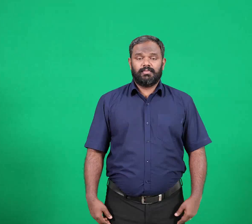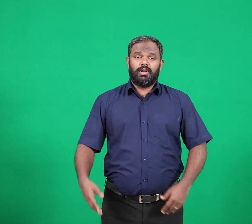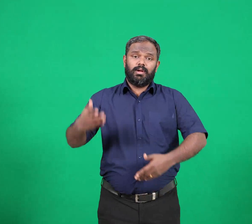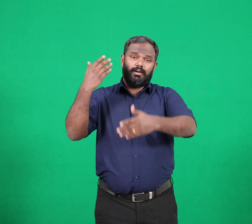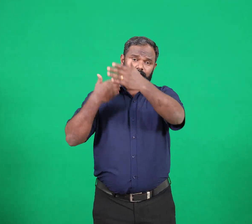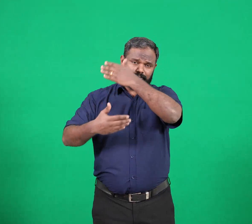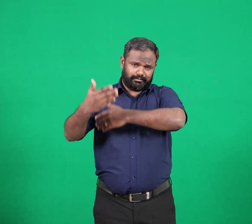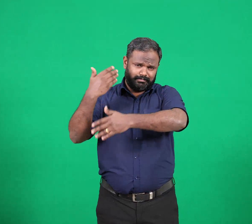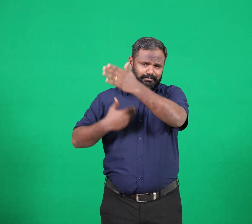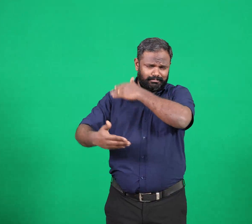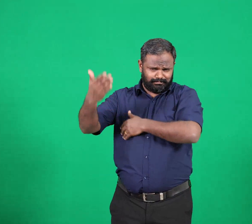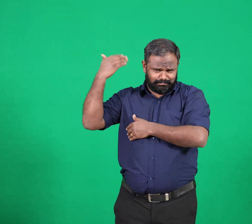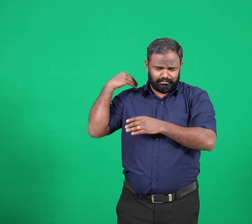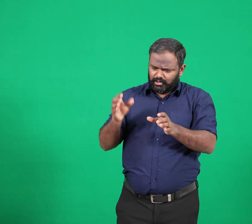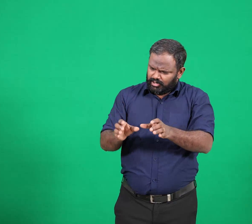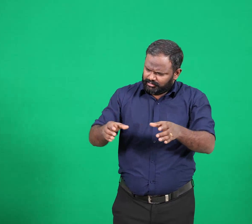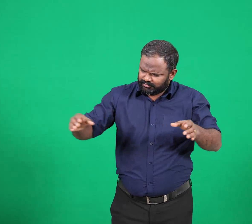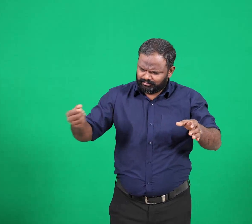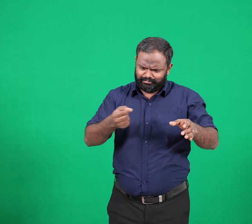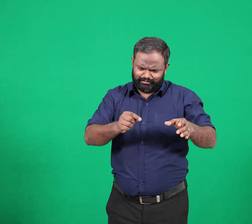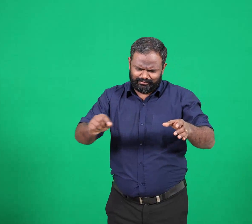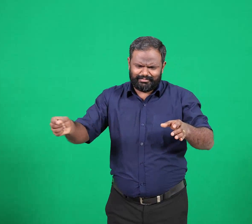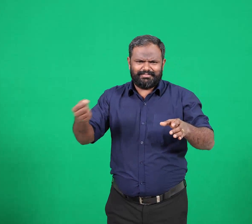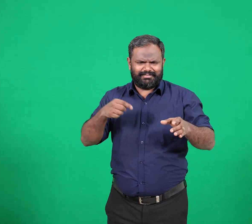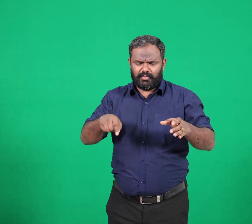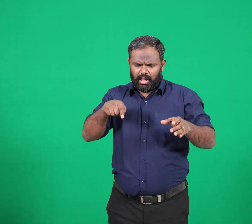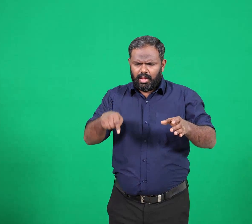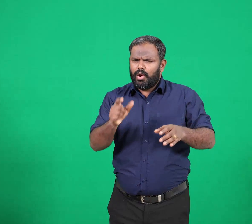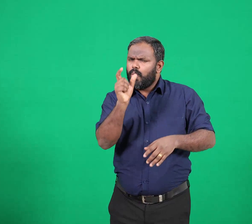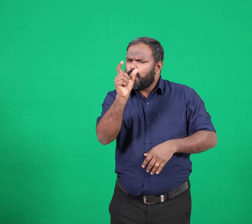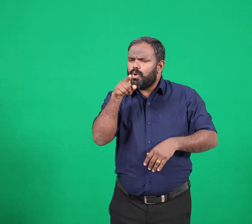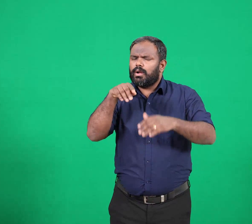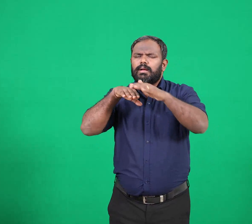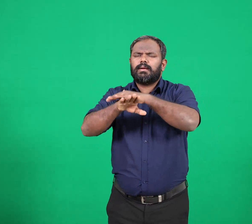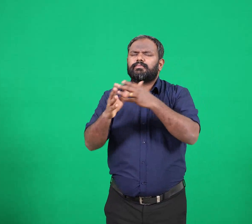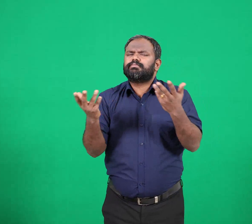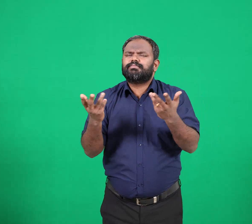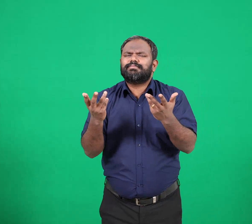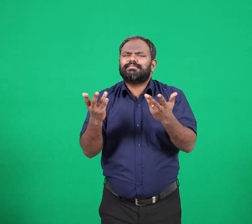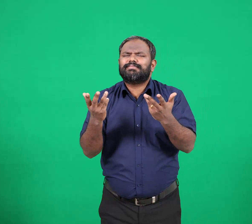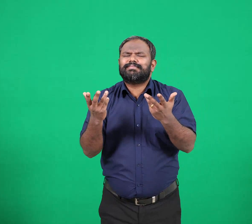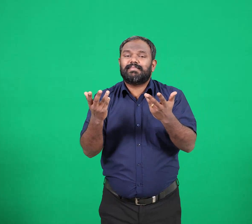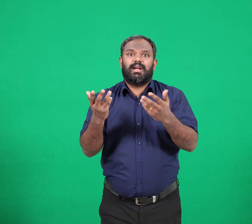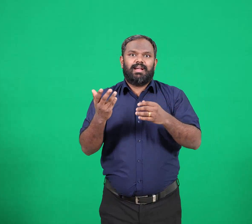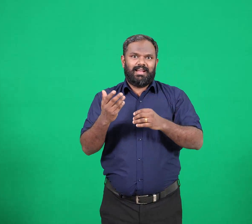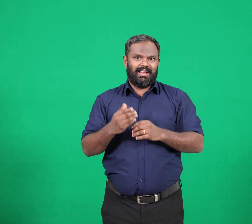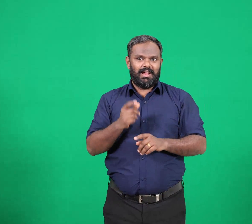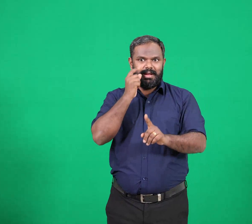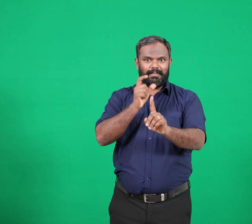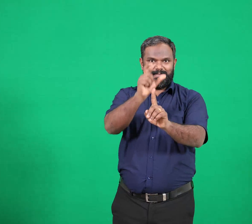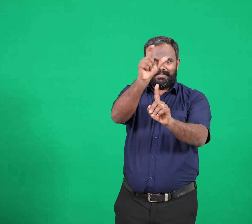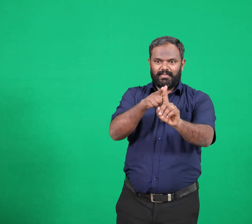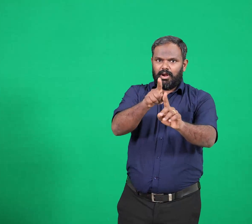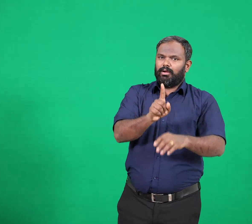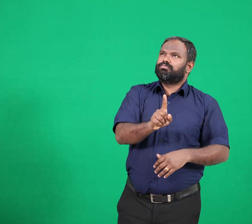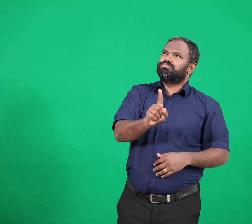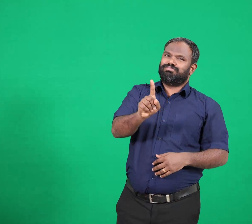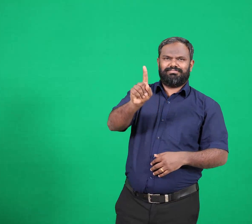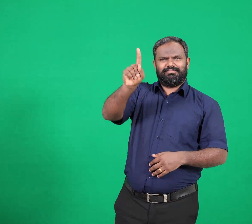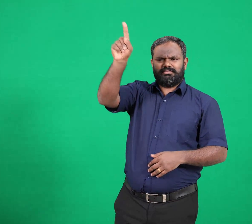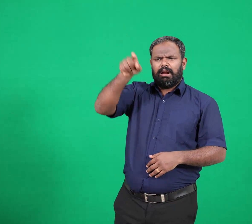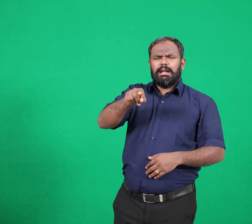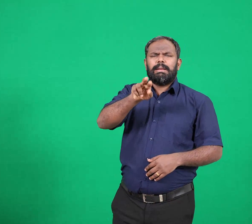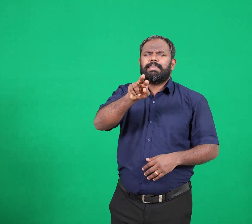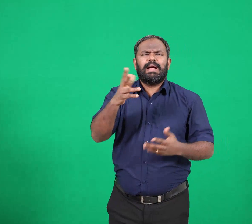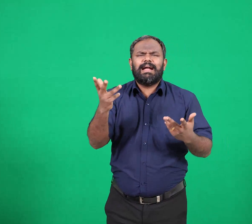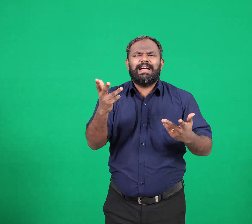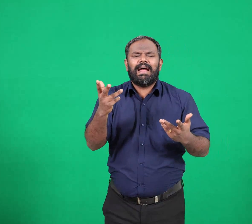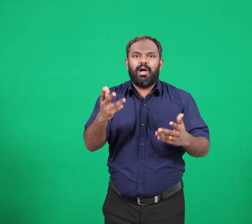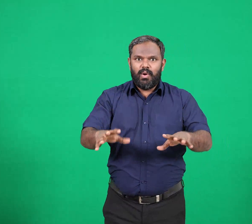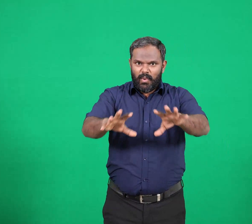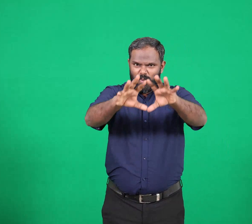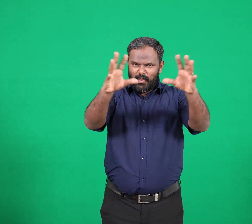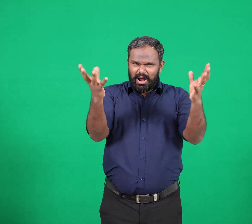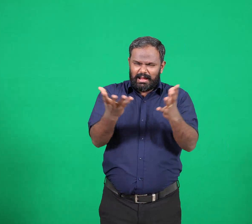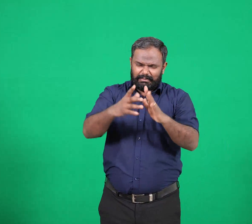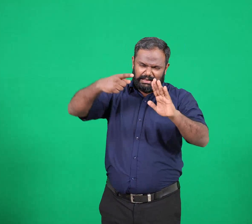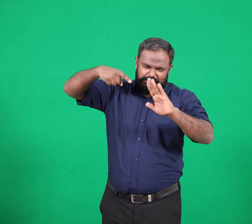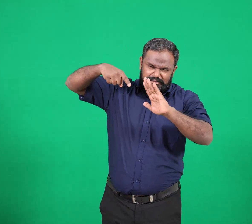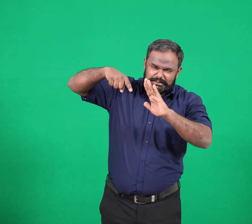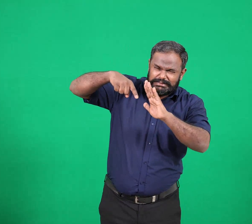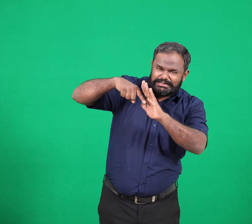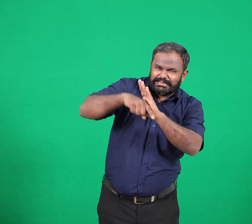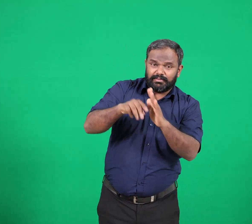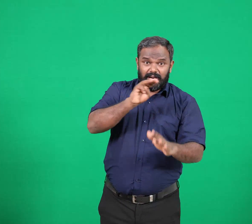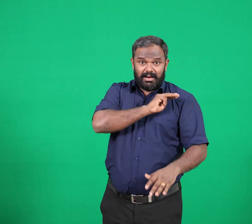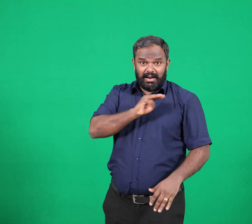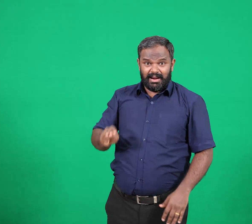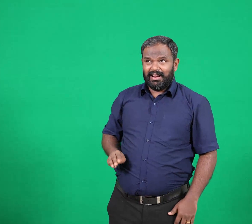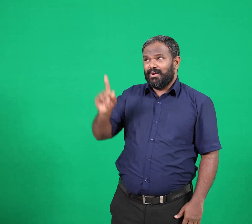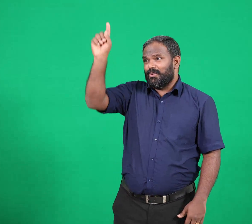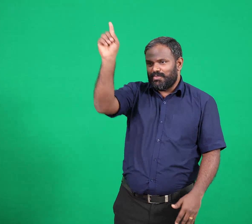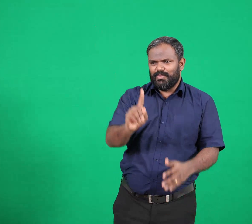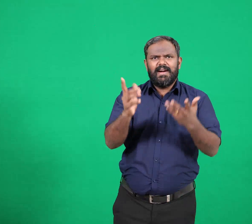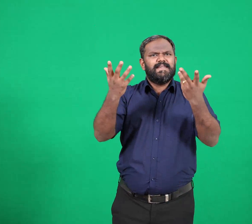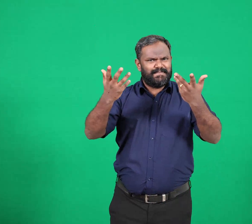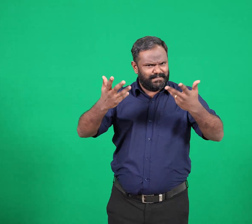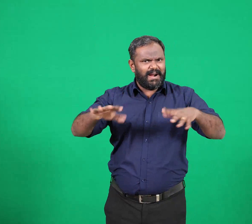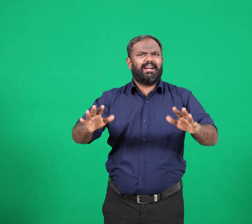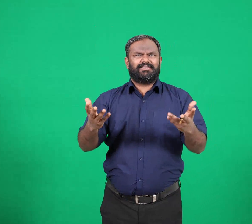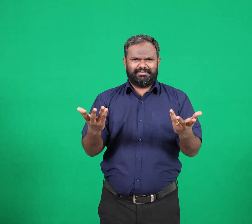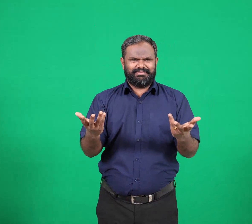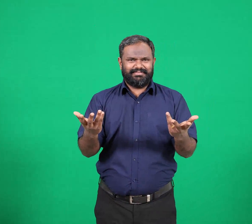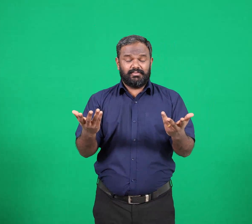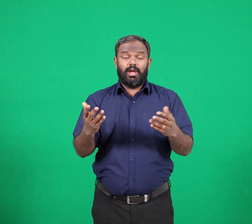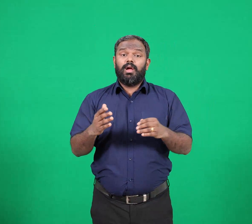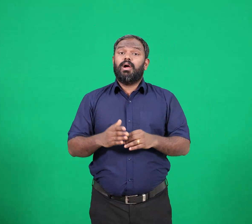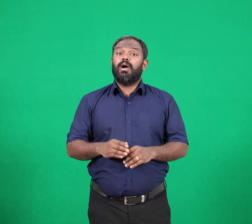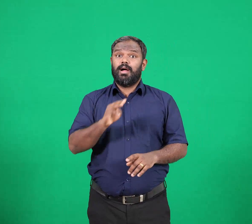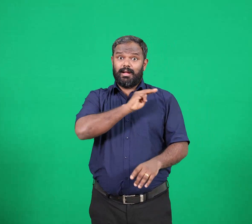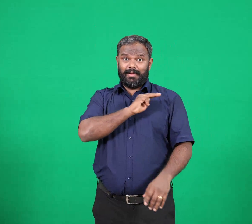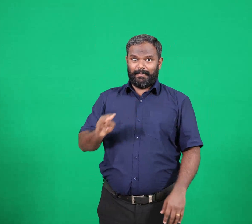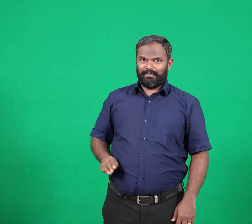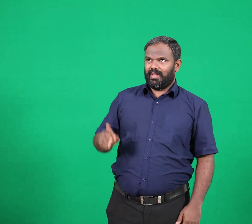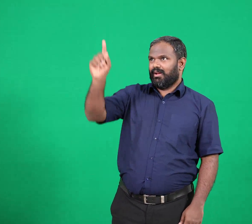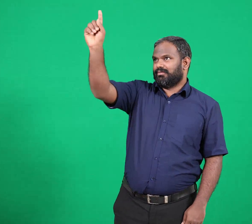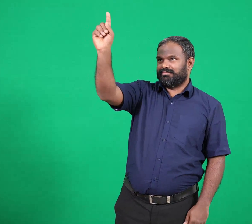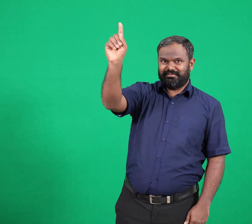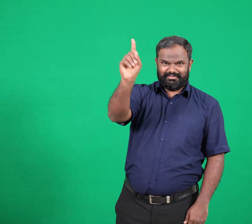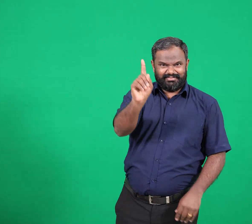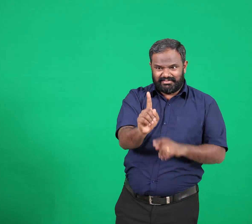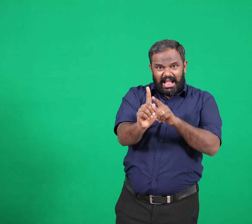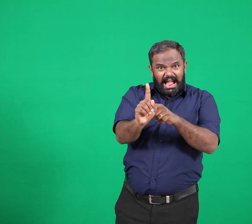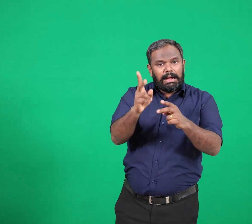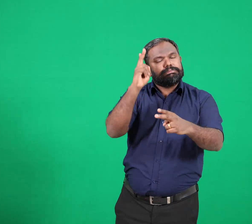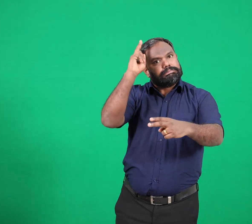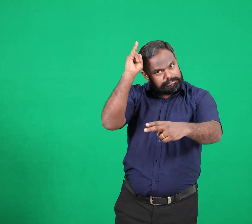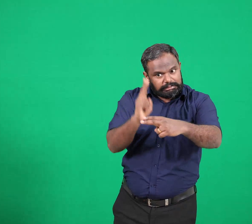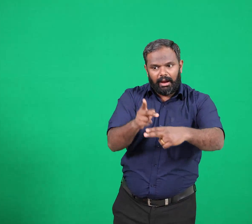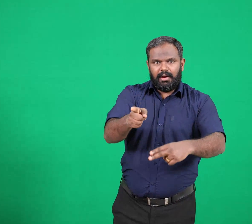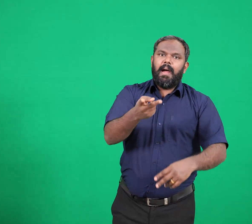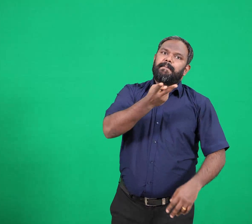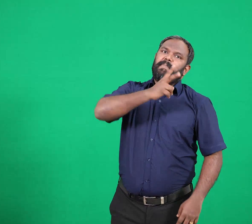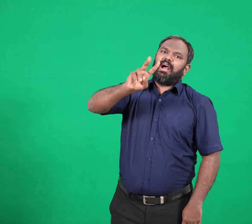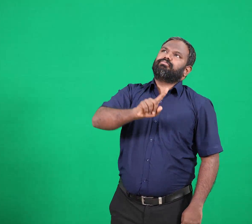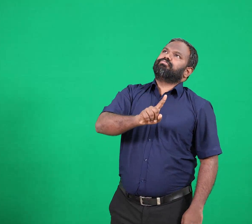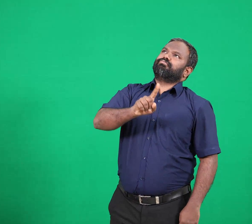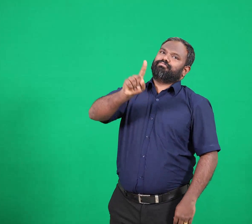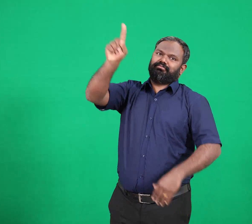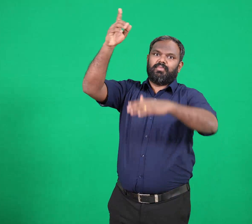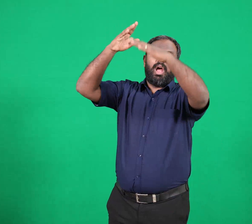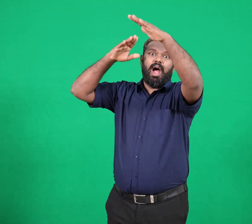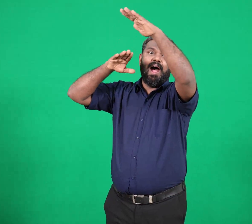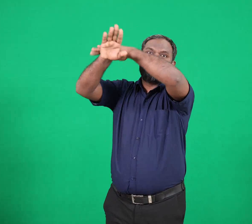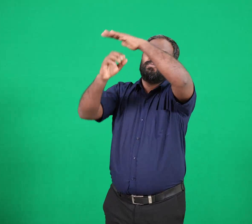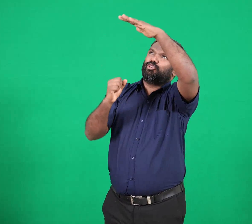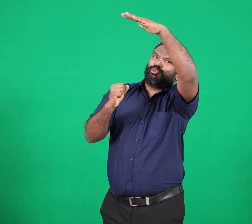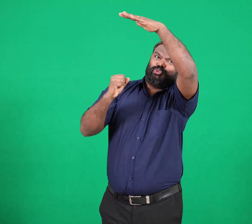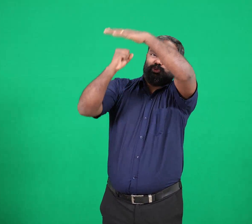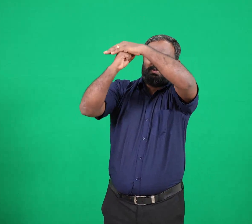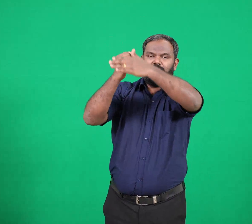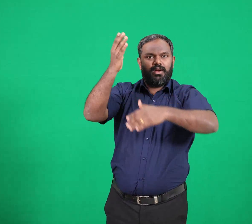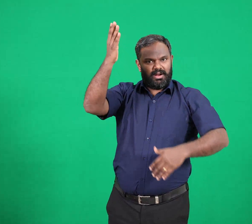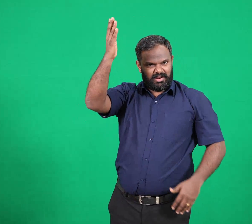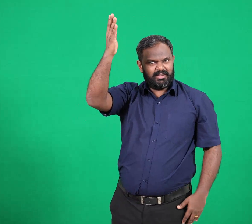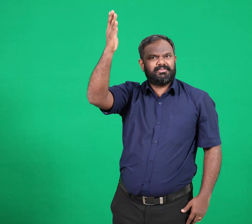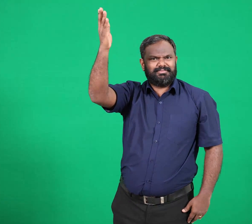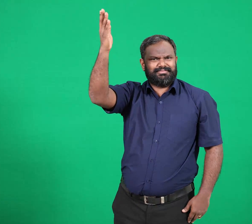What does " He ascended" mean, except that He also descended to the lower parts of the earth?